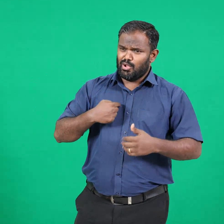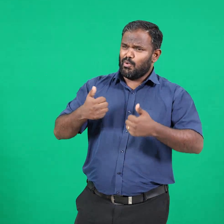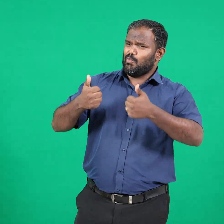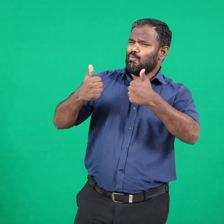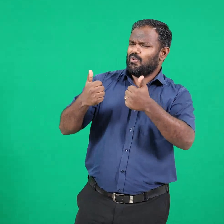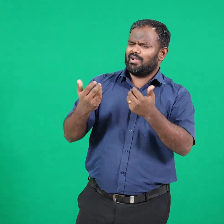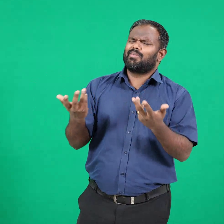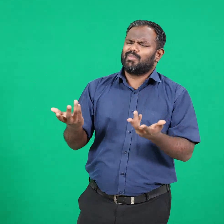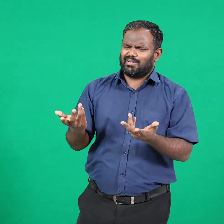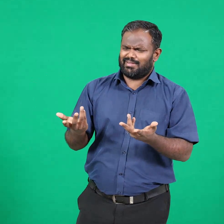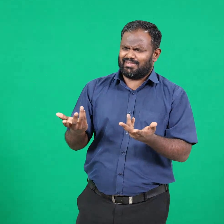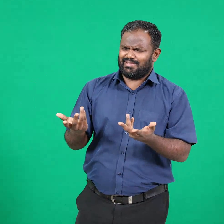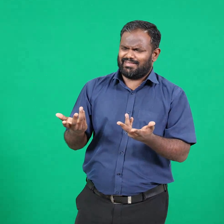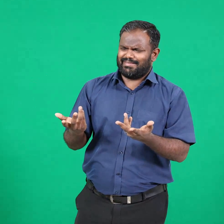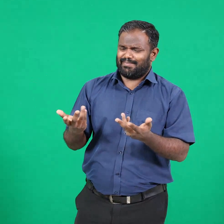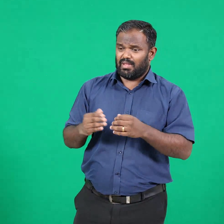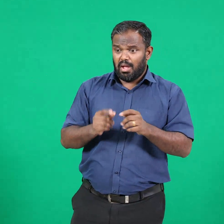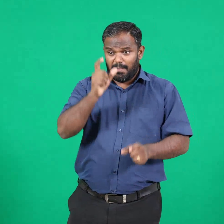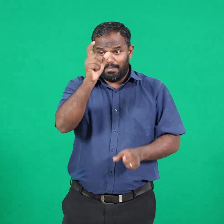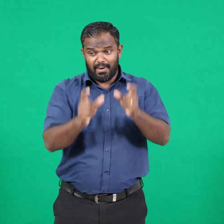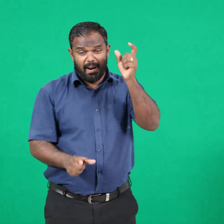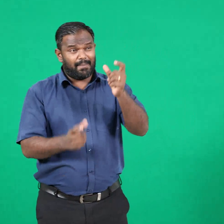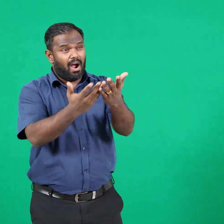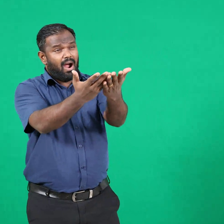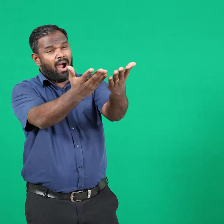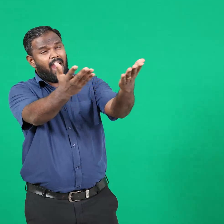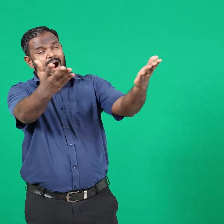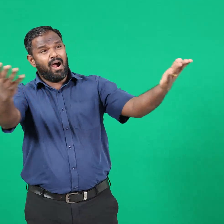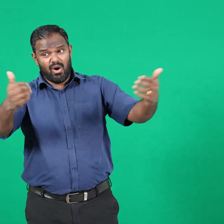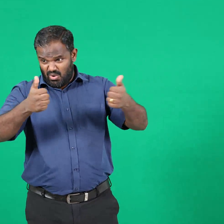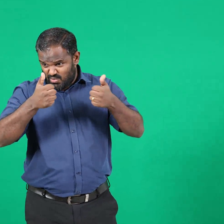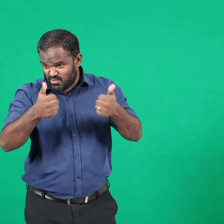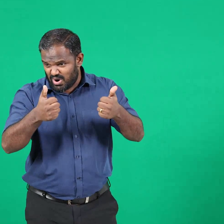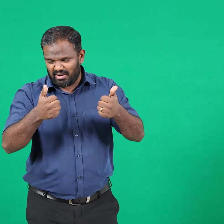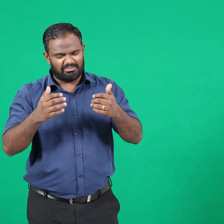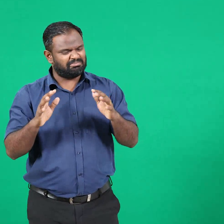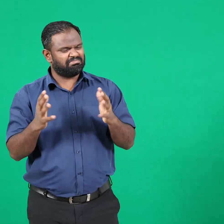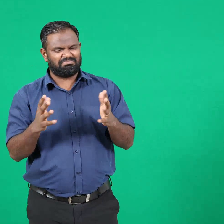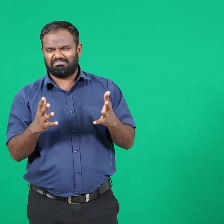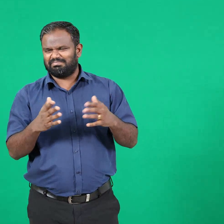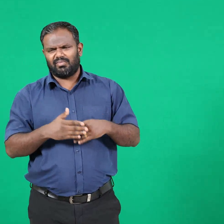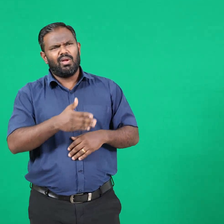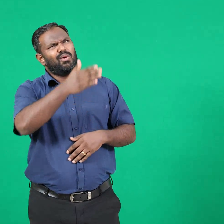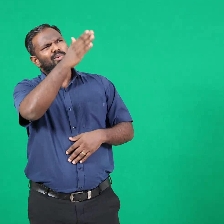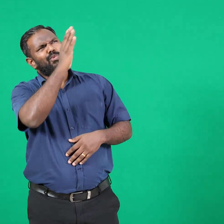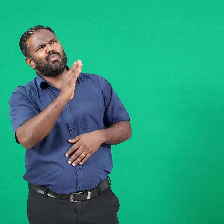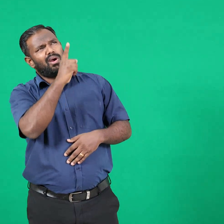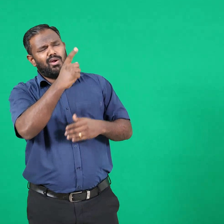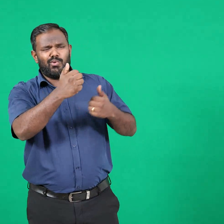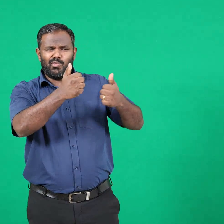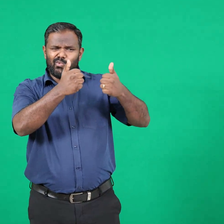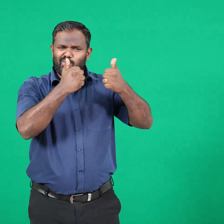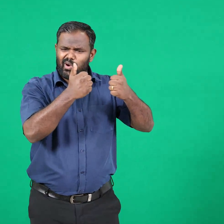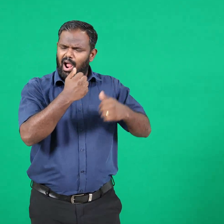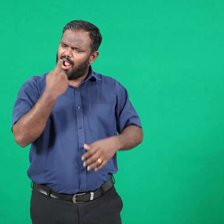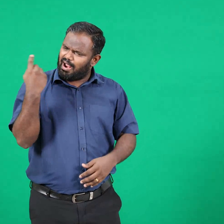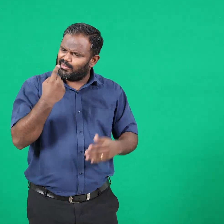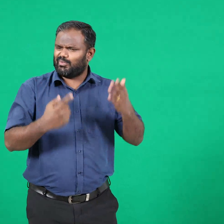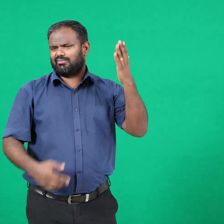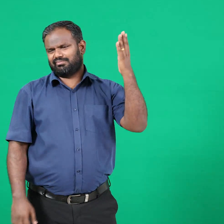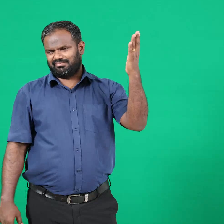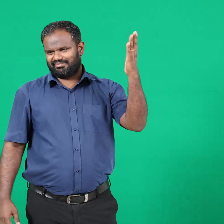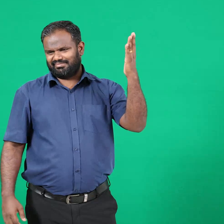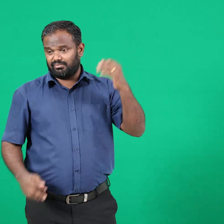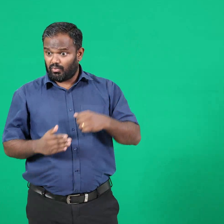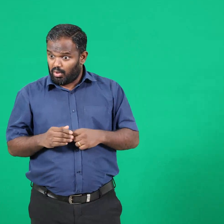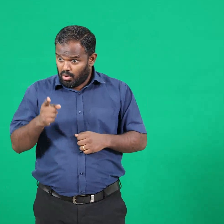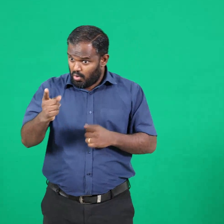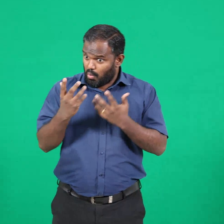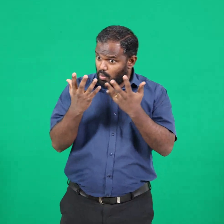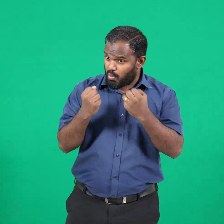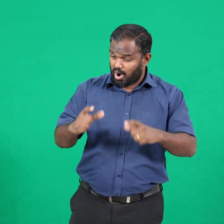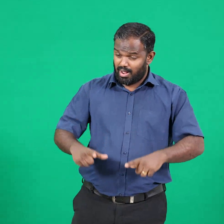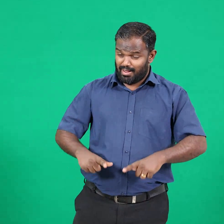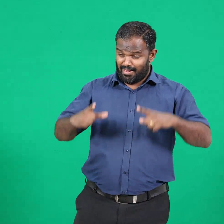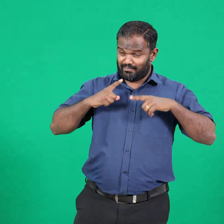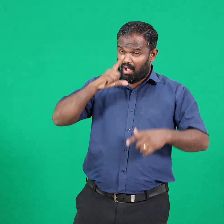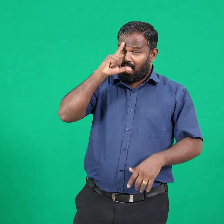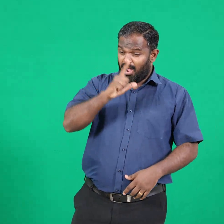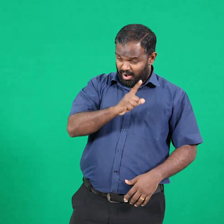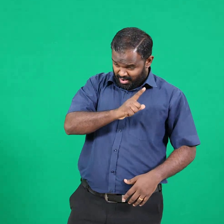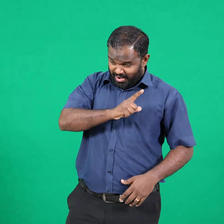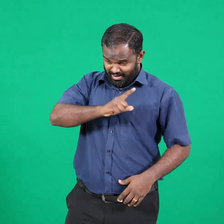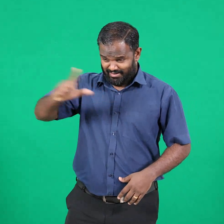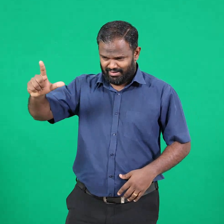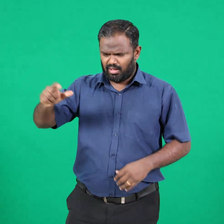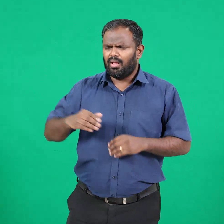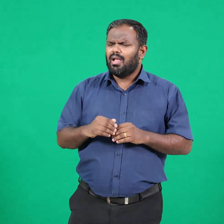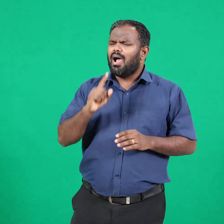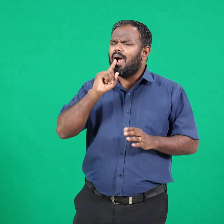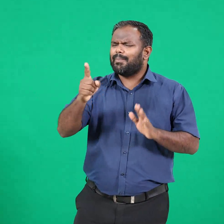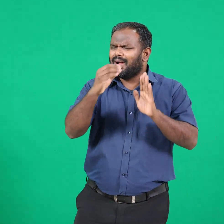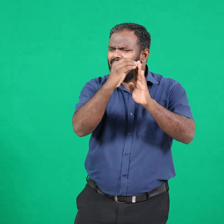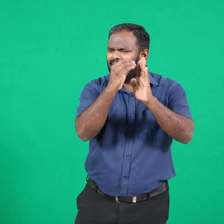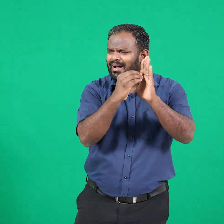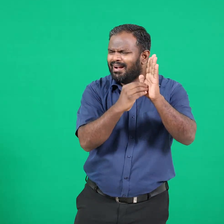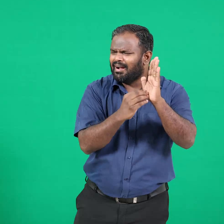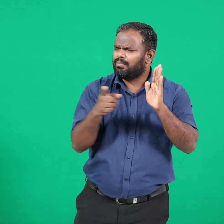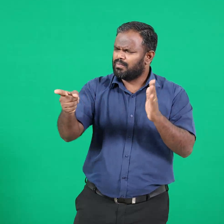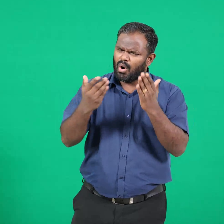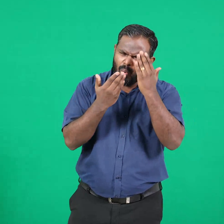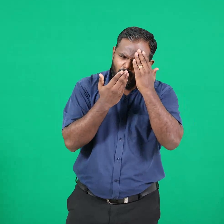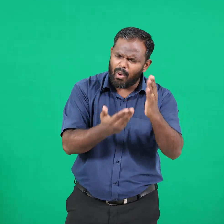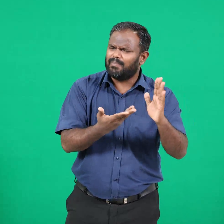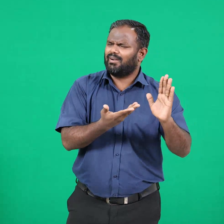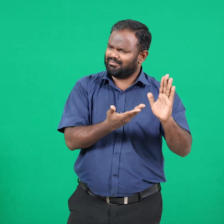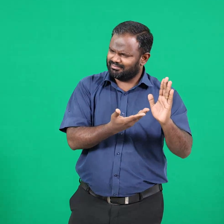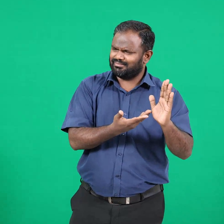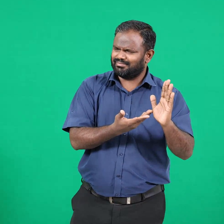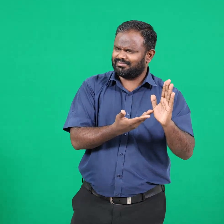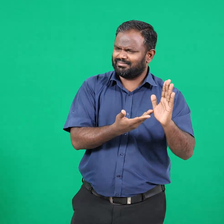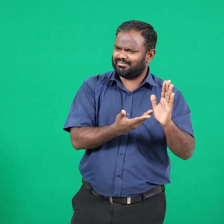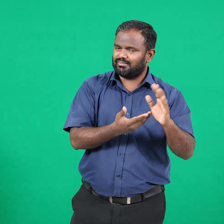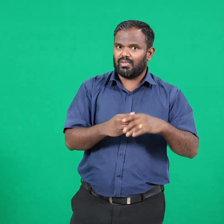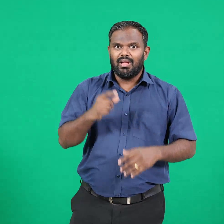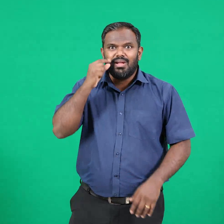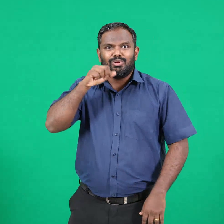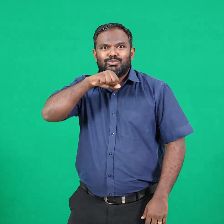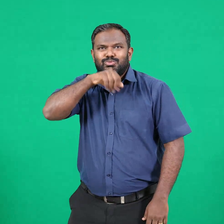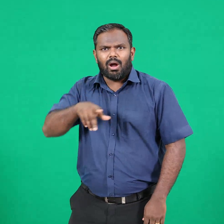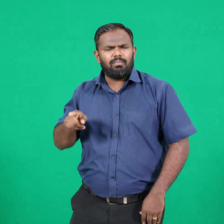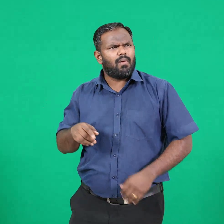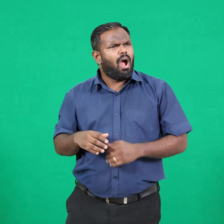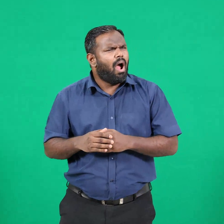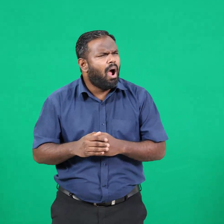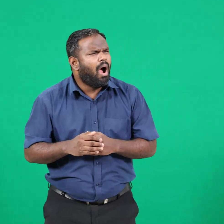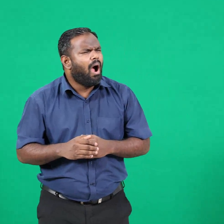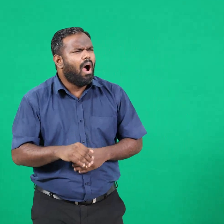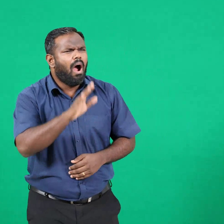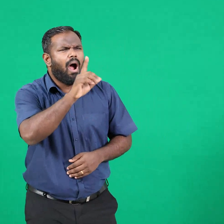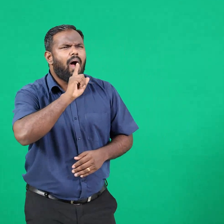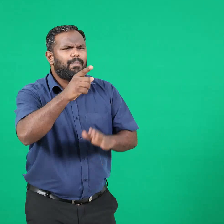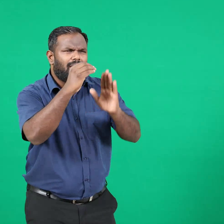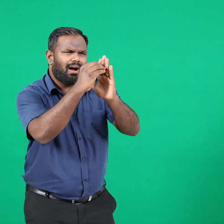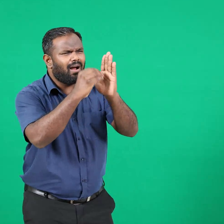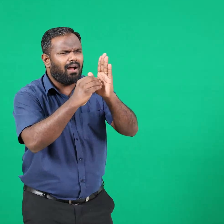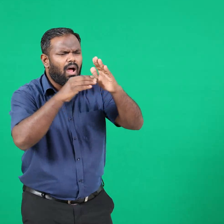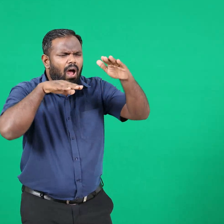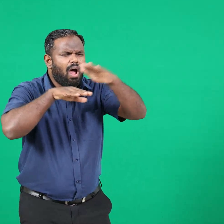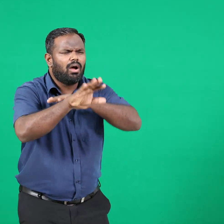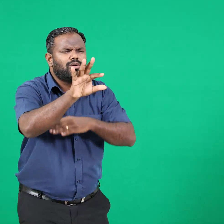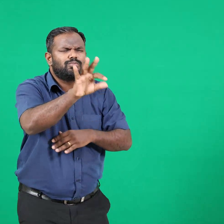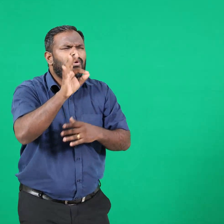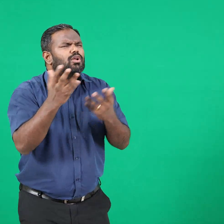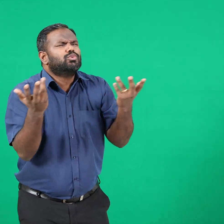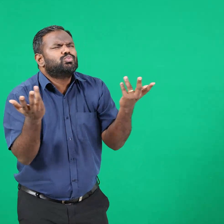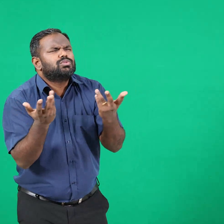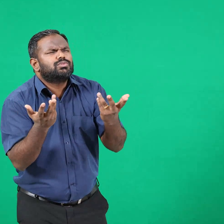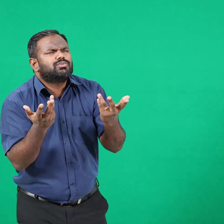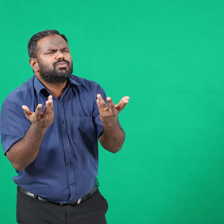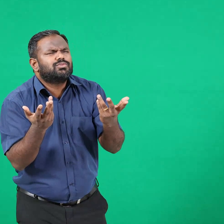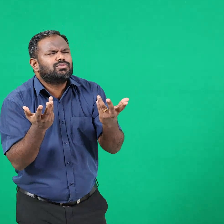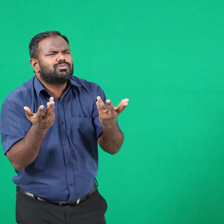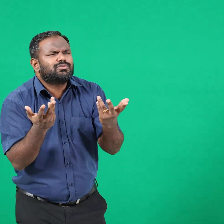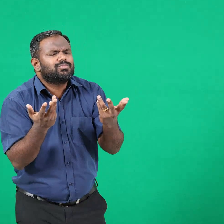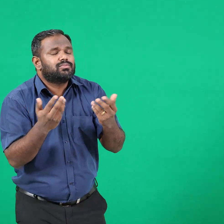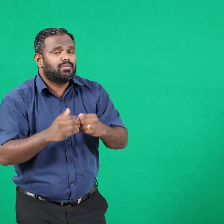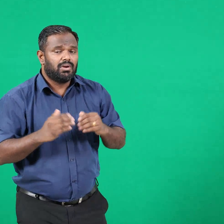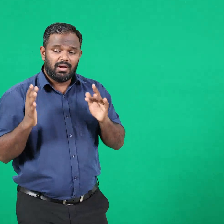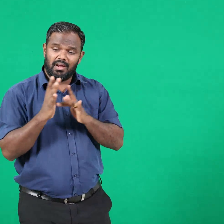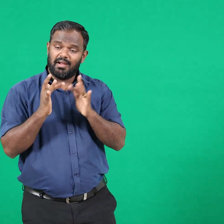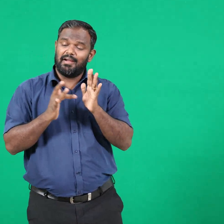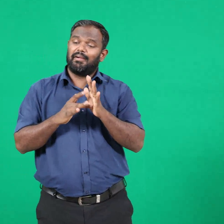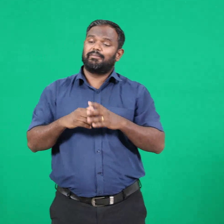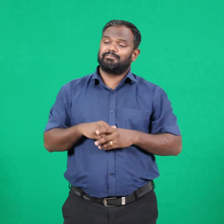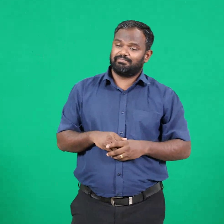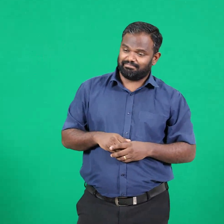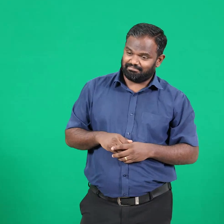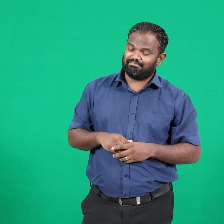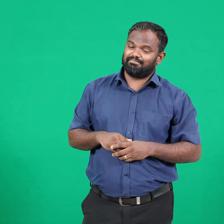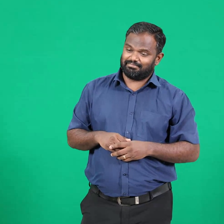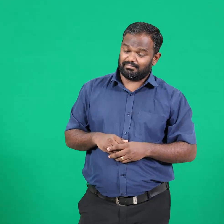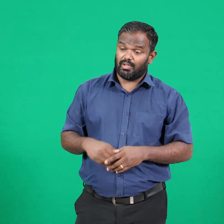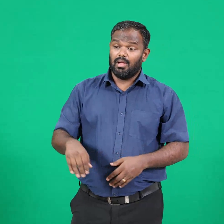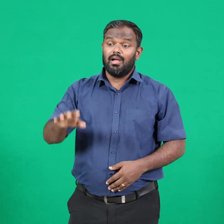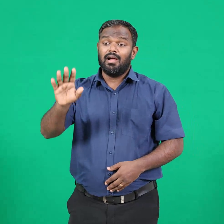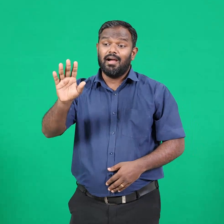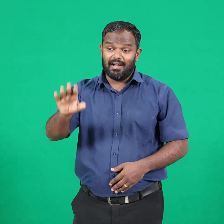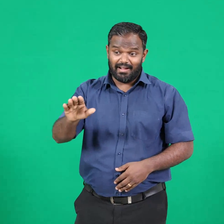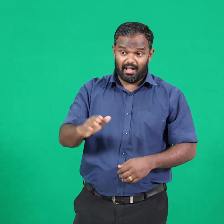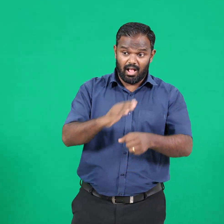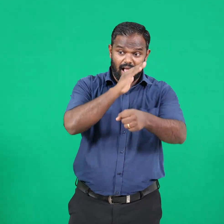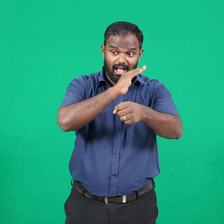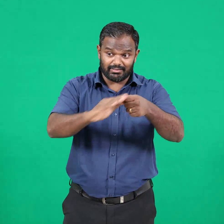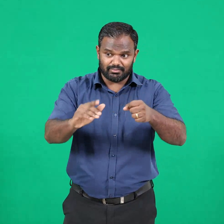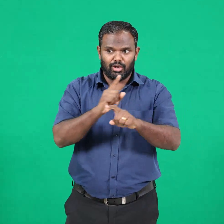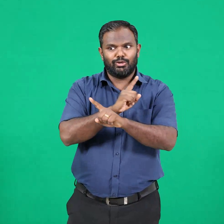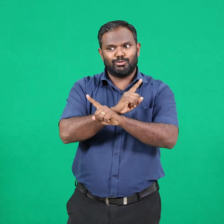Jesus replied. " There is only One who is good. If you want to enter life, keep the commandments." "Which ones?" the man asked.